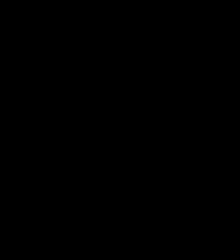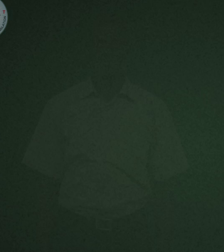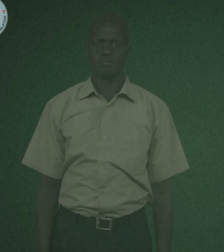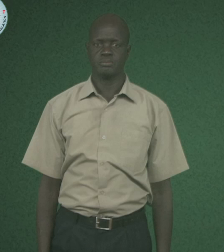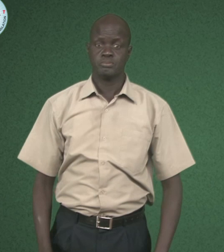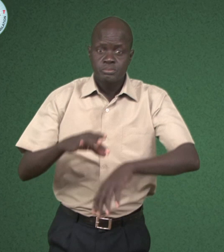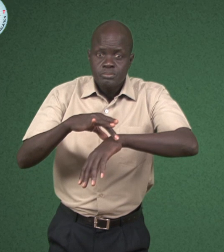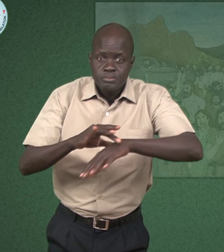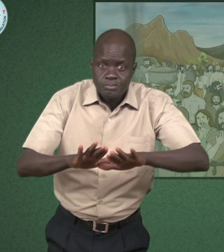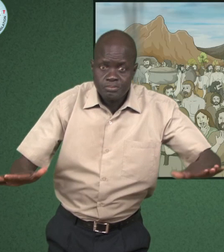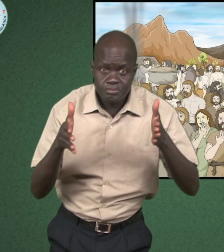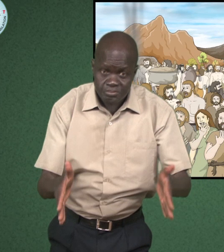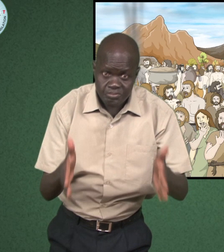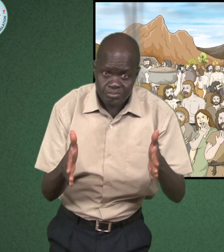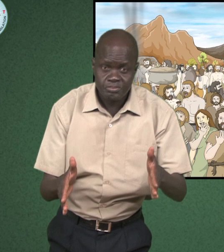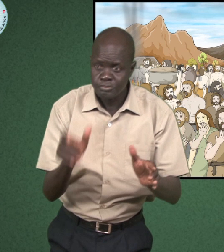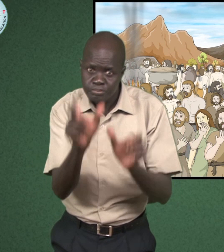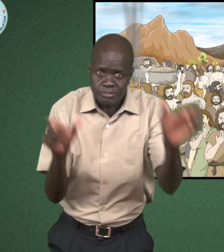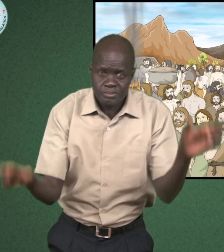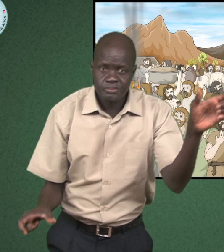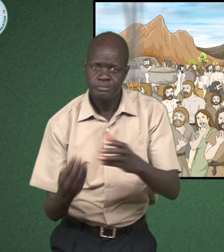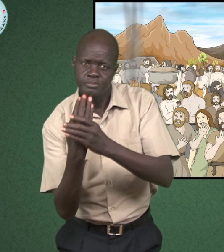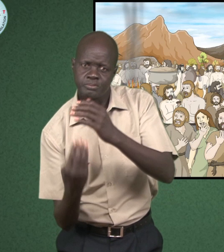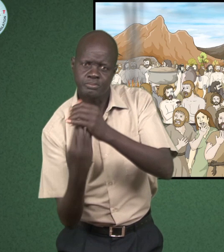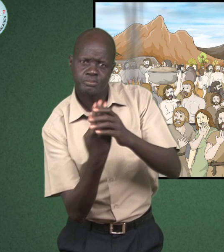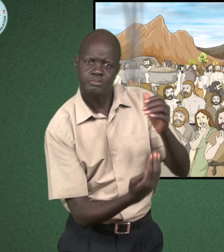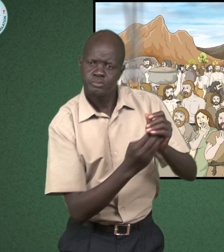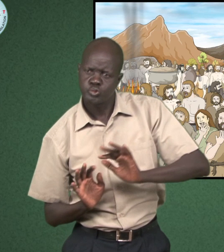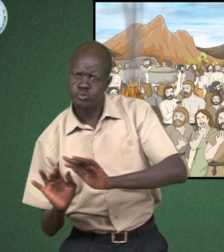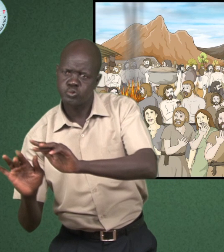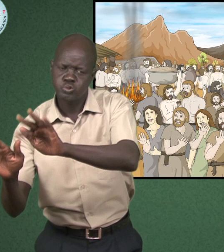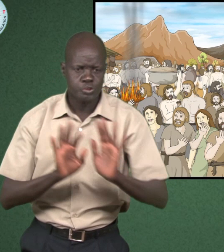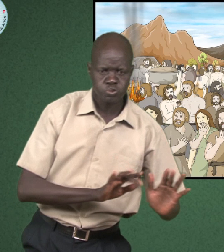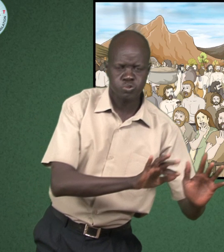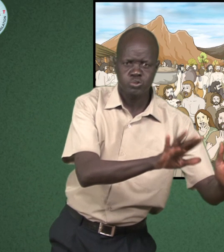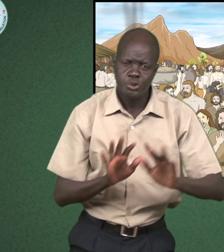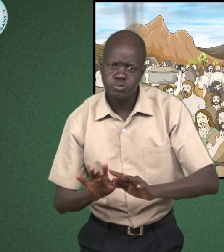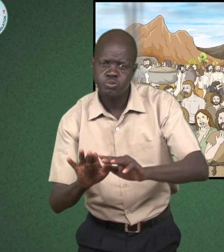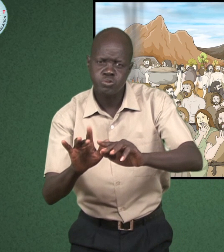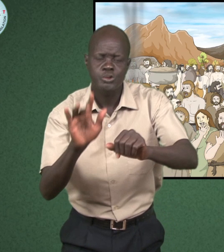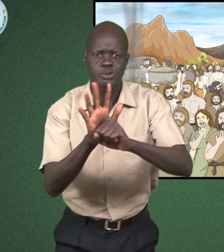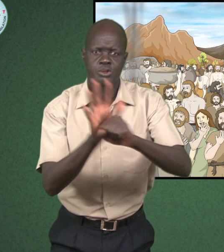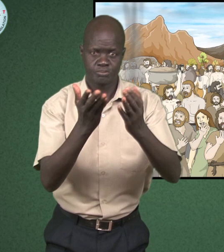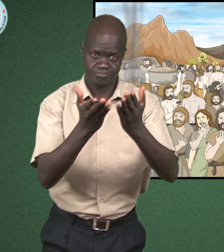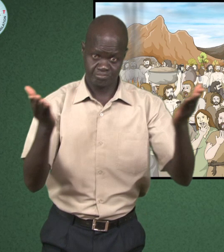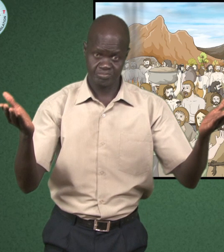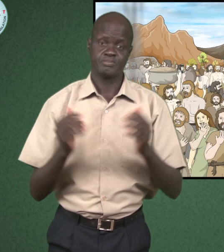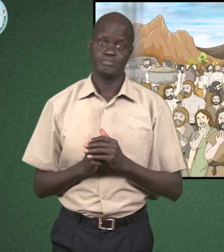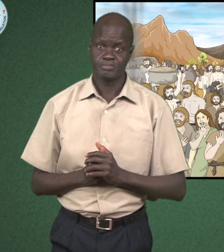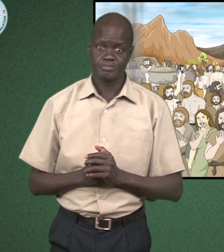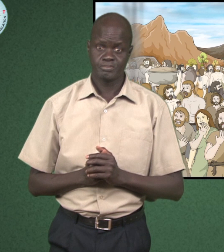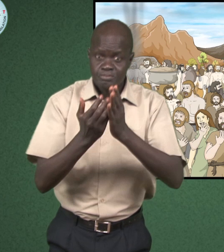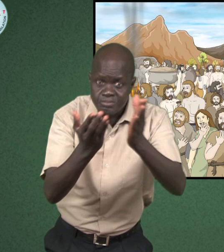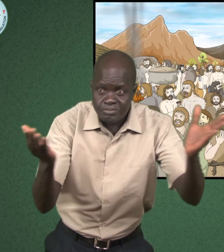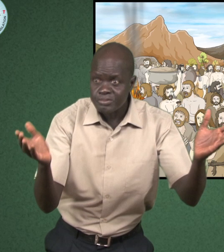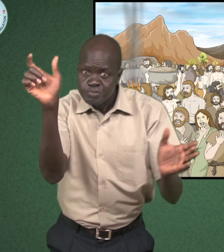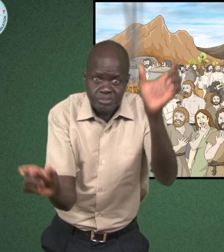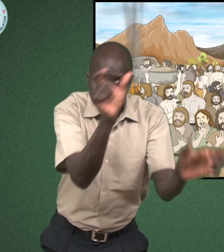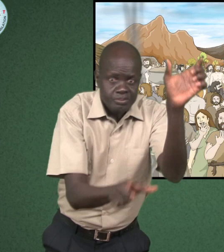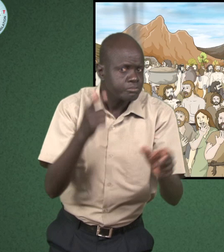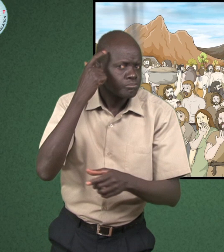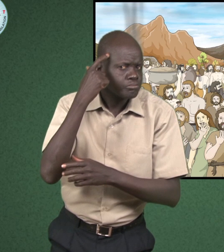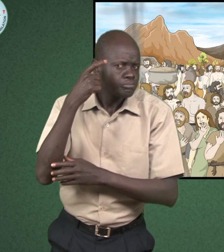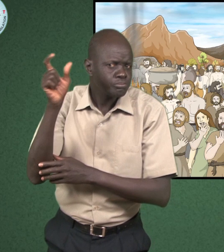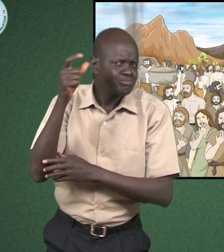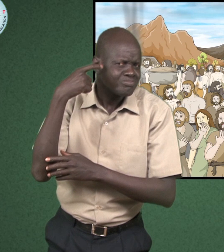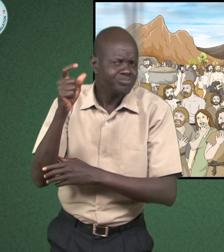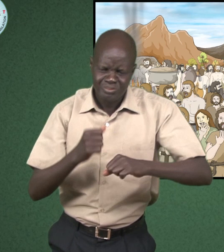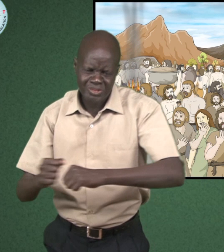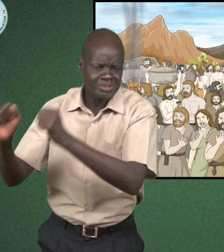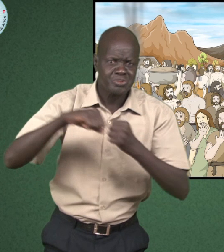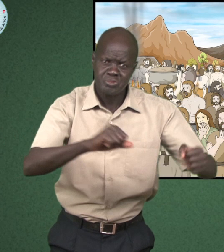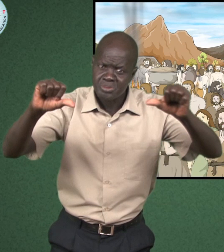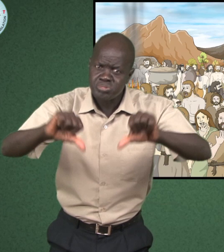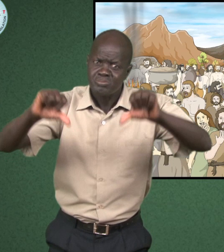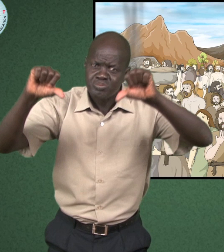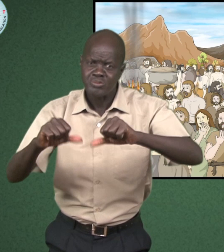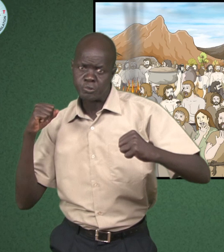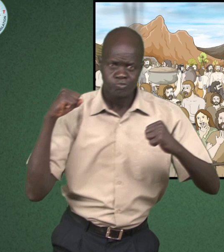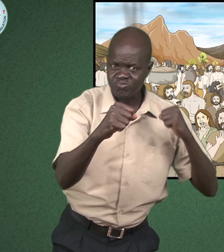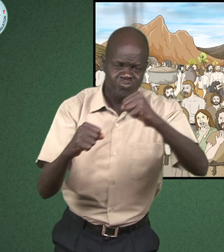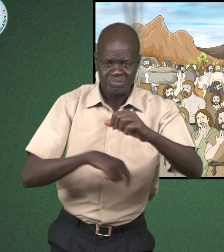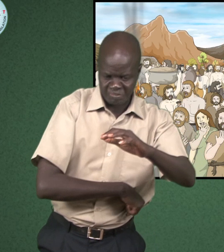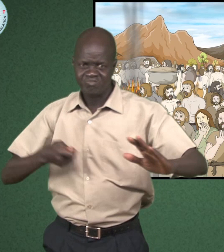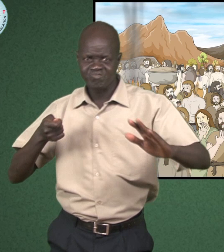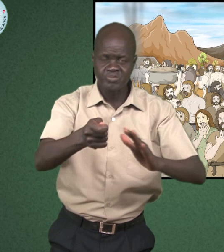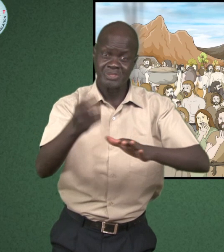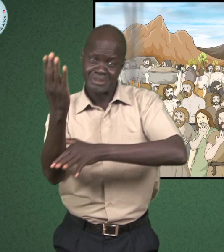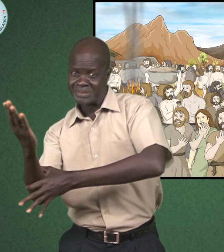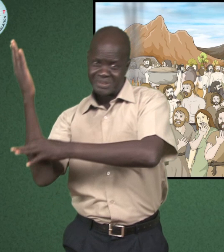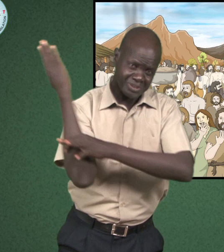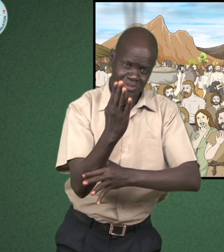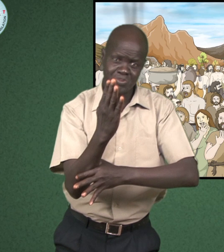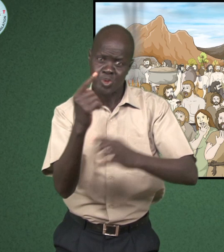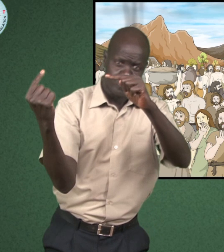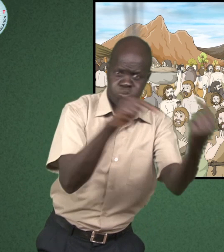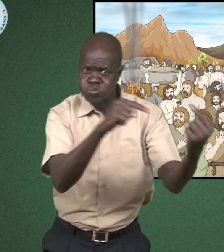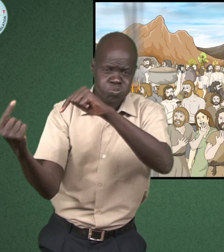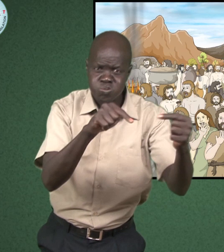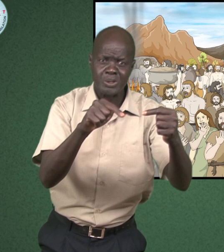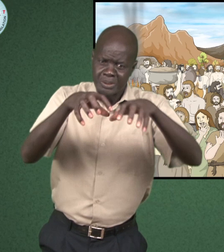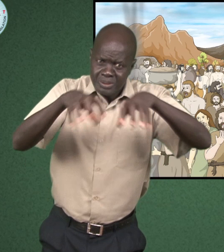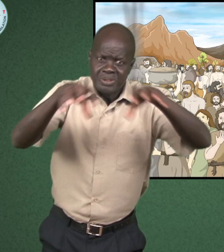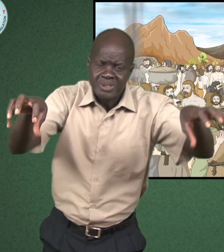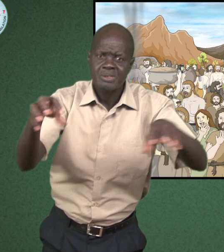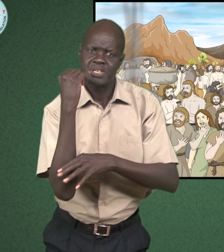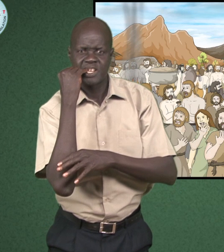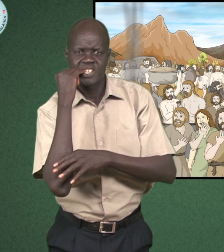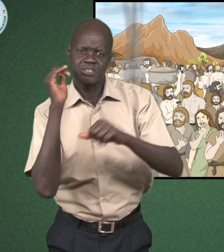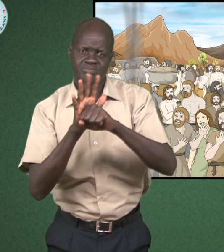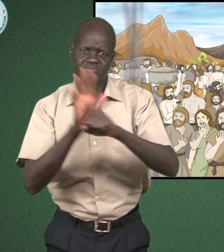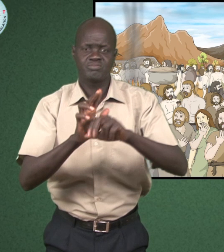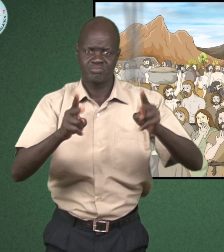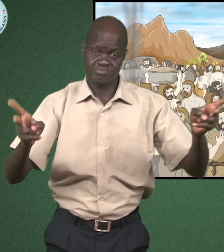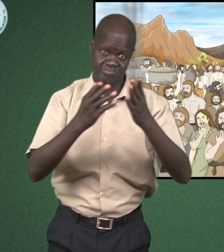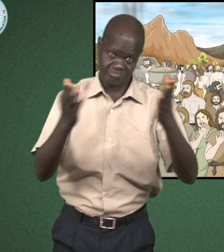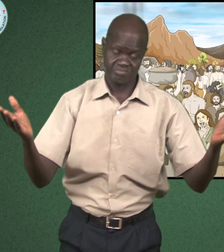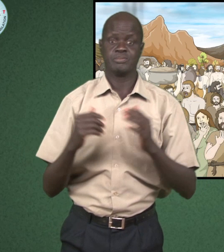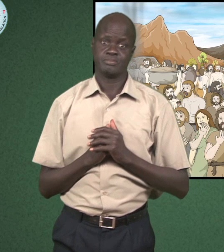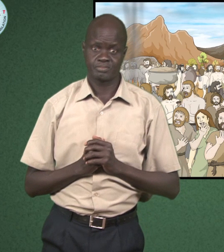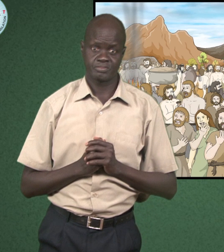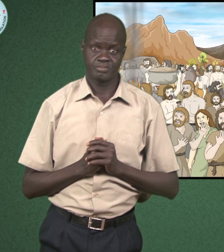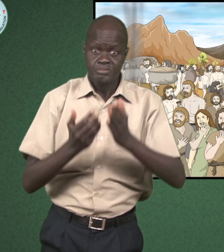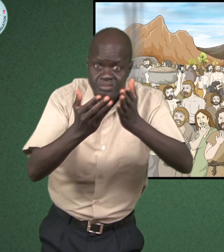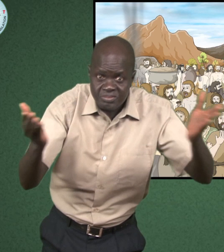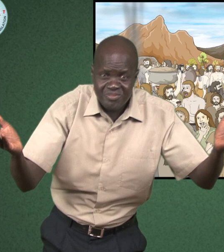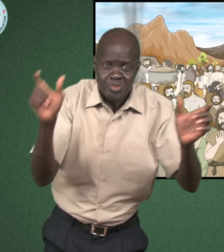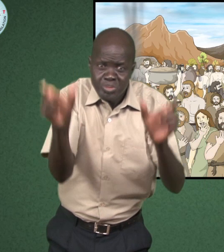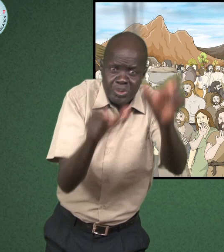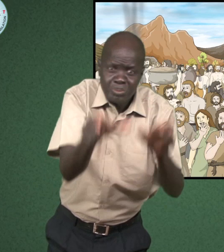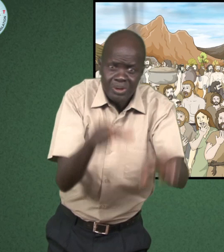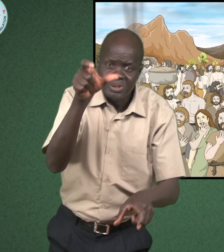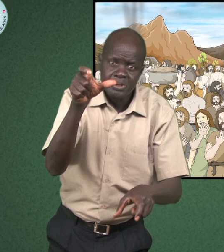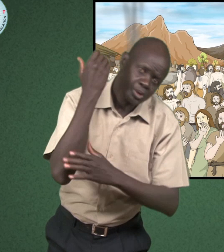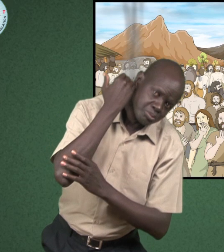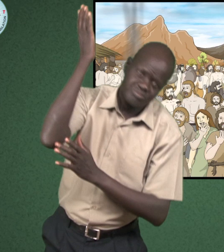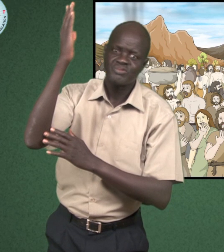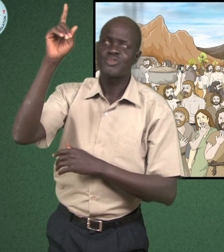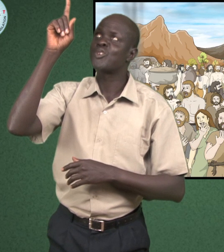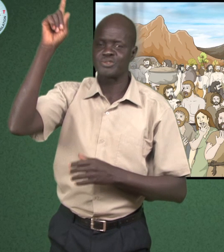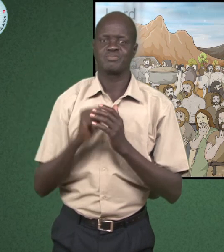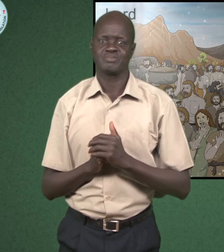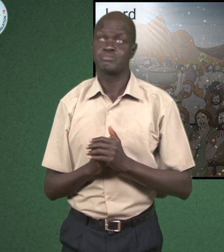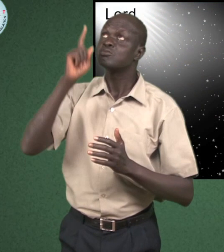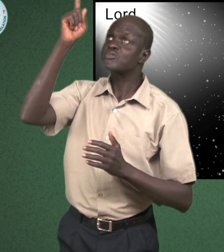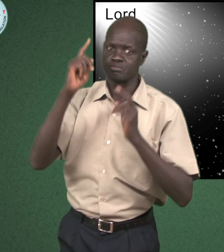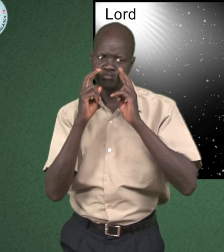Now when men began to multiply on the face of the earth and daughters were born to them, the sons of God saw that the daughters of men were beautiful, and they took as wives whomever they chose.